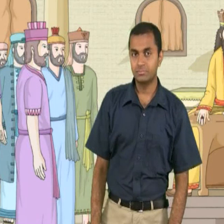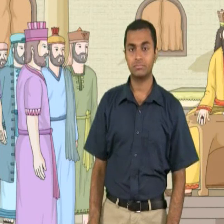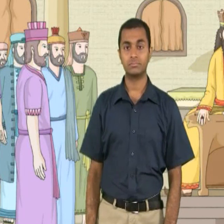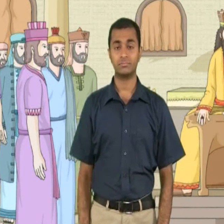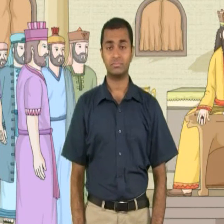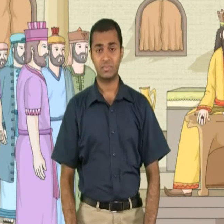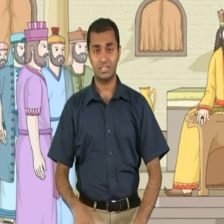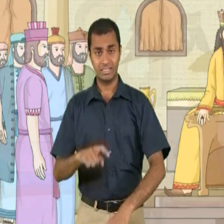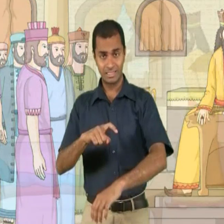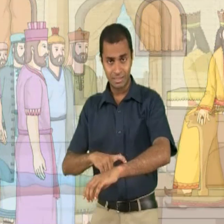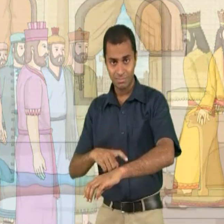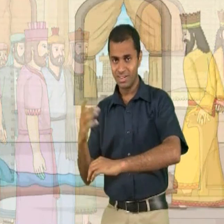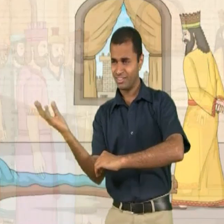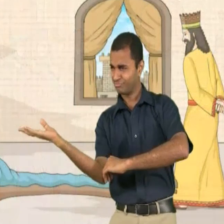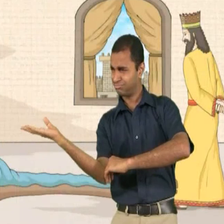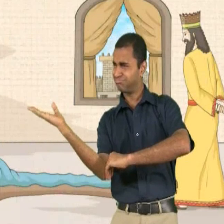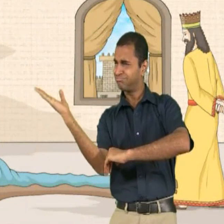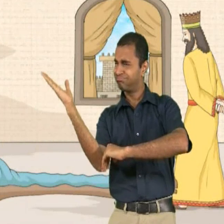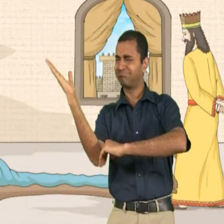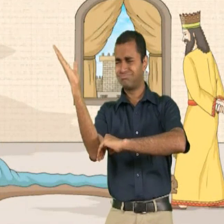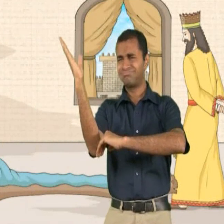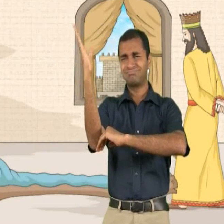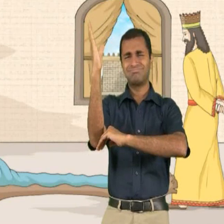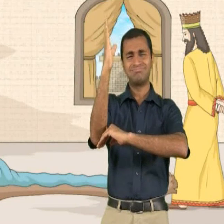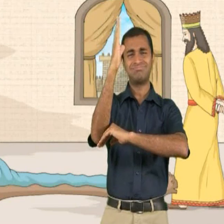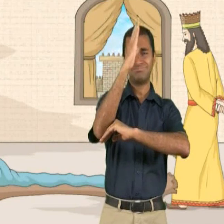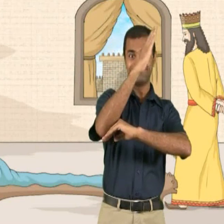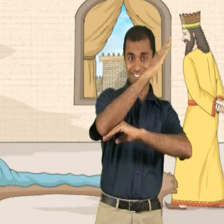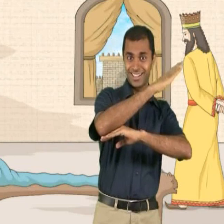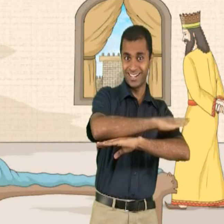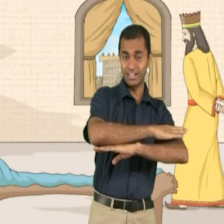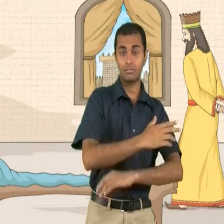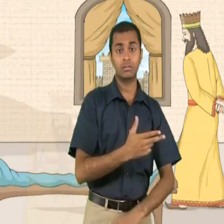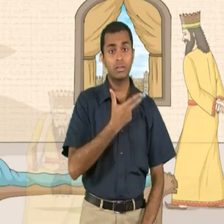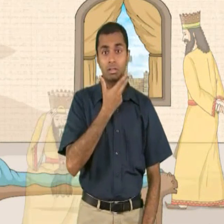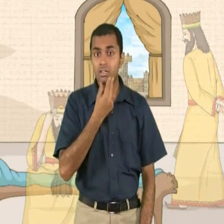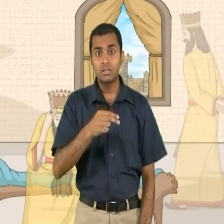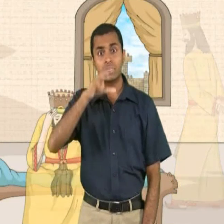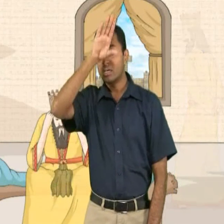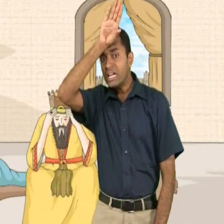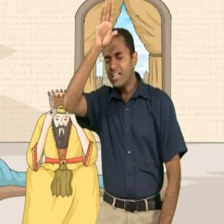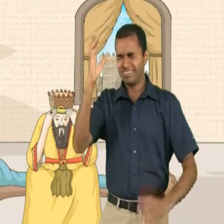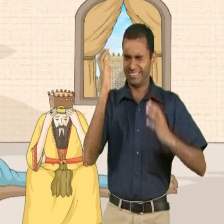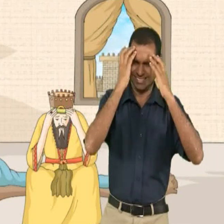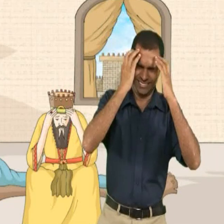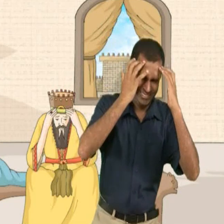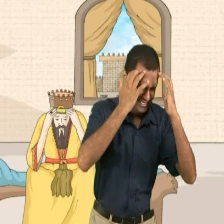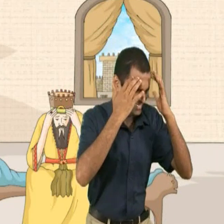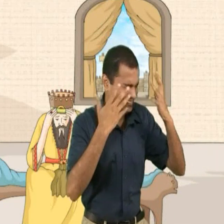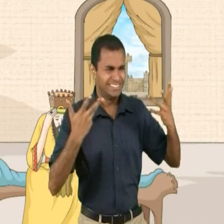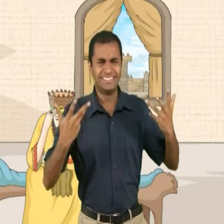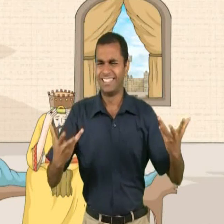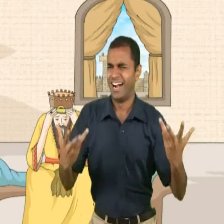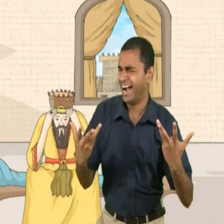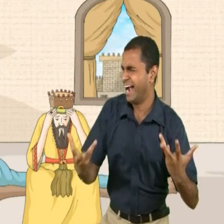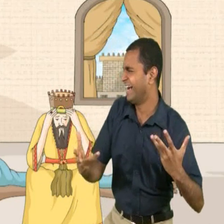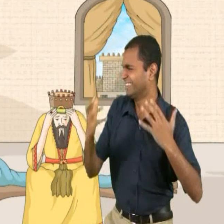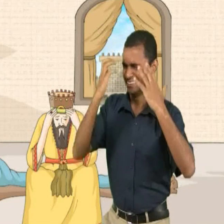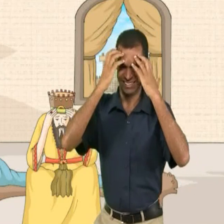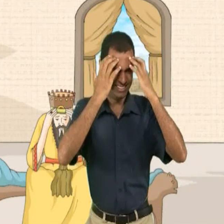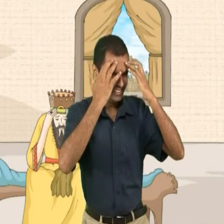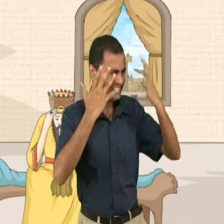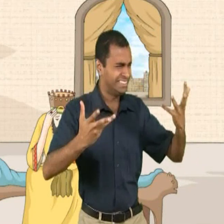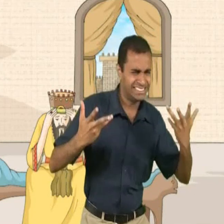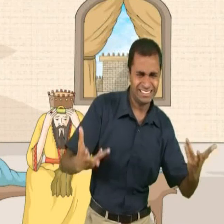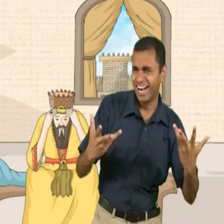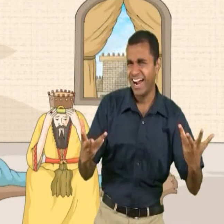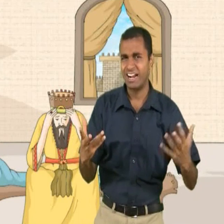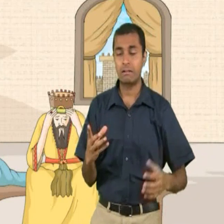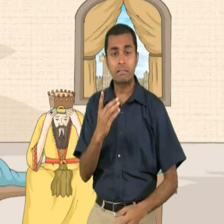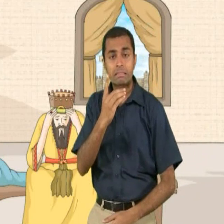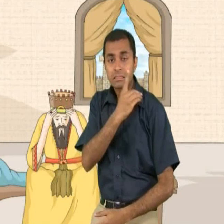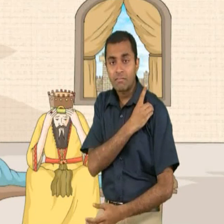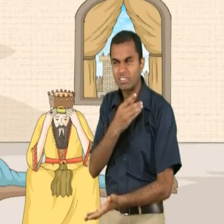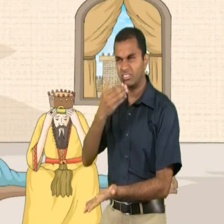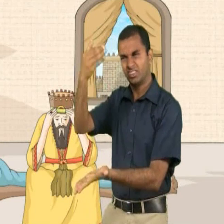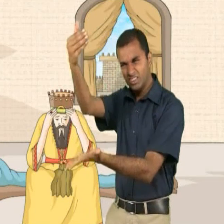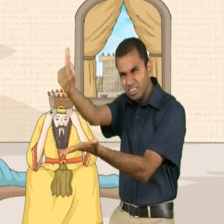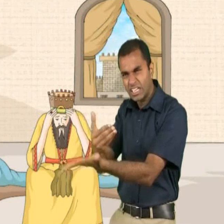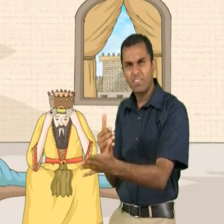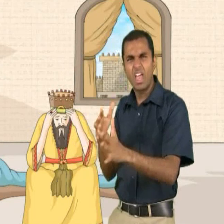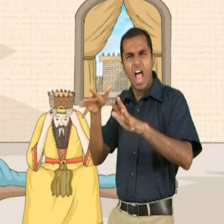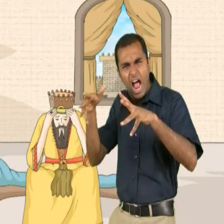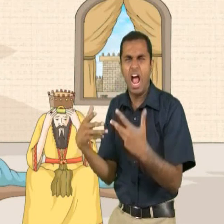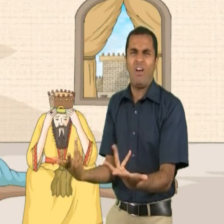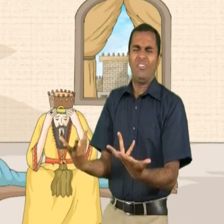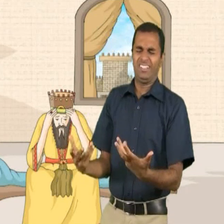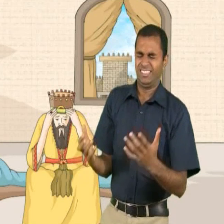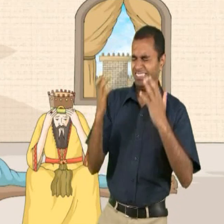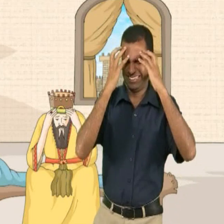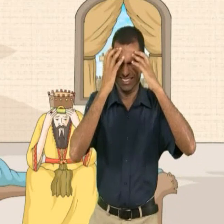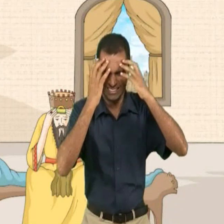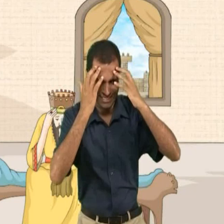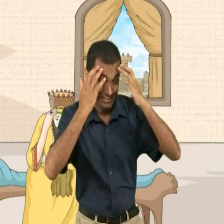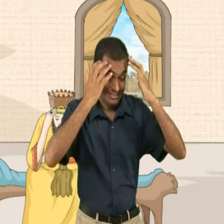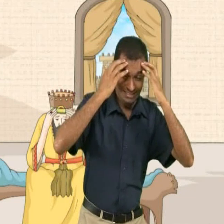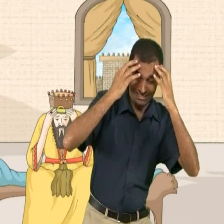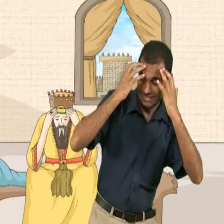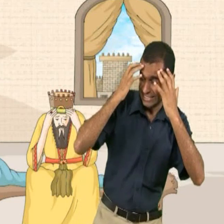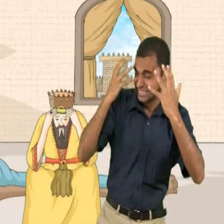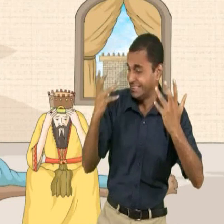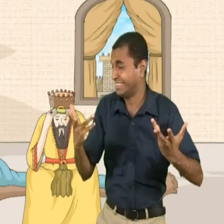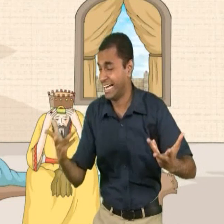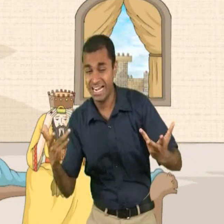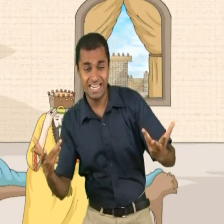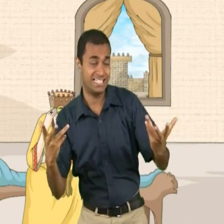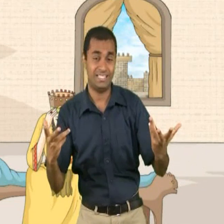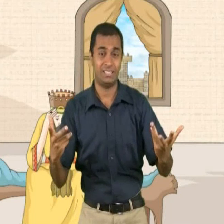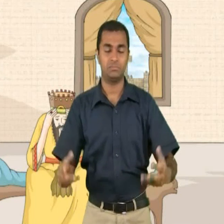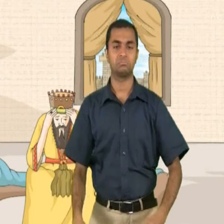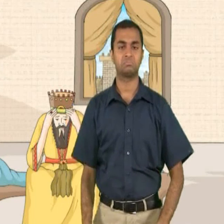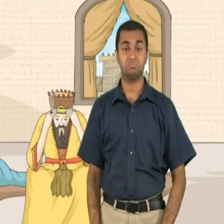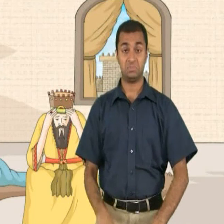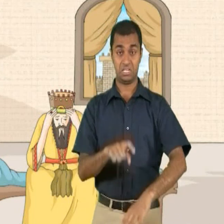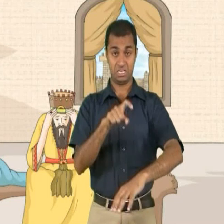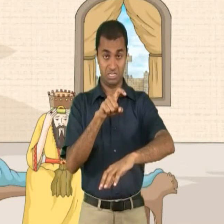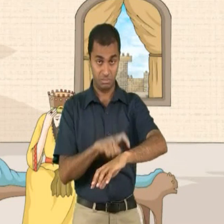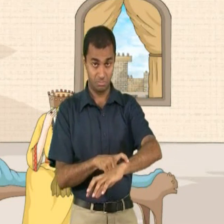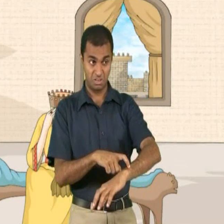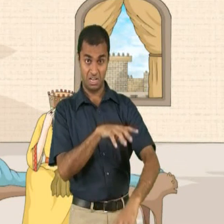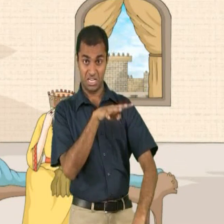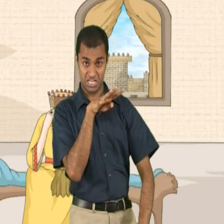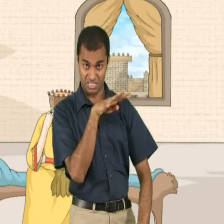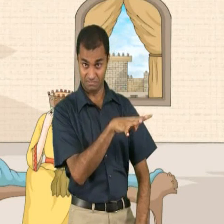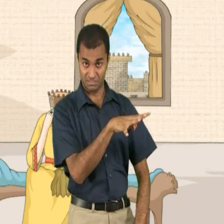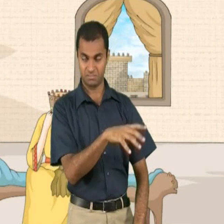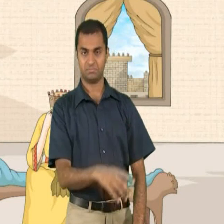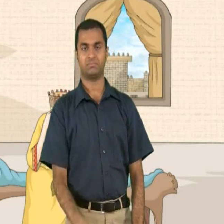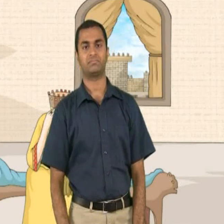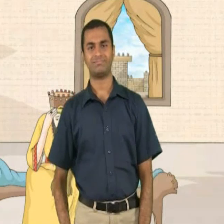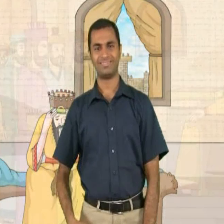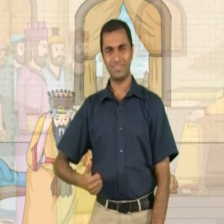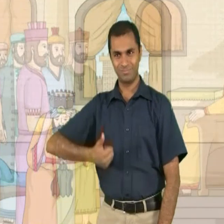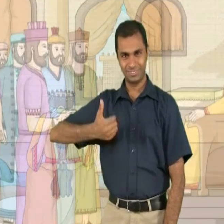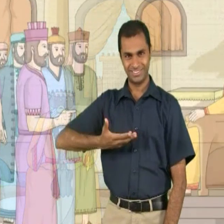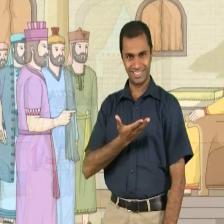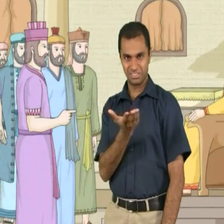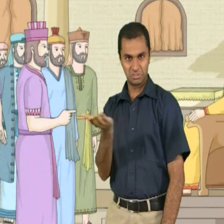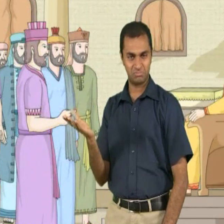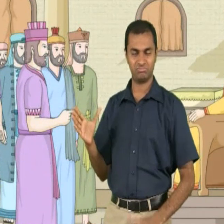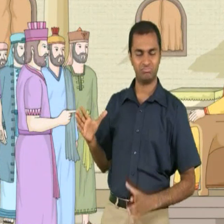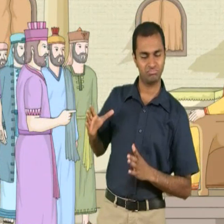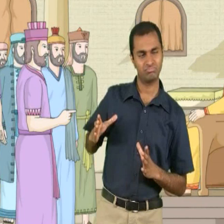As soon as the king heard this, he was deeply distressed and set his mind on delivering Daniel, and he labored until sundown to rescue him.